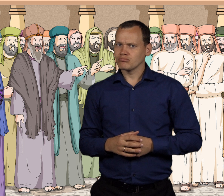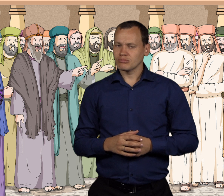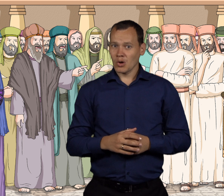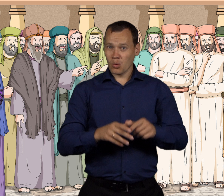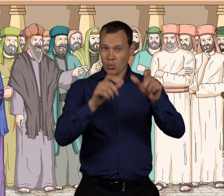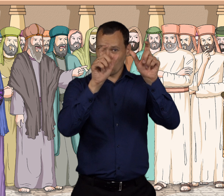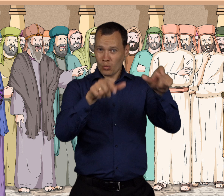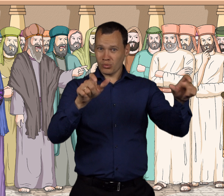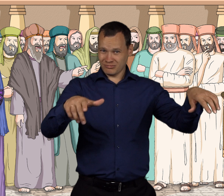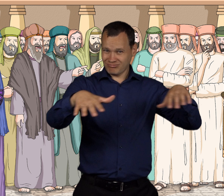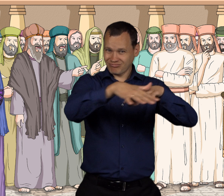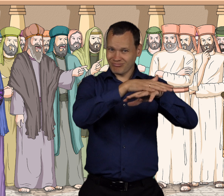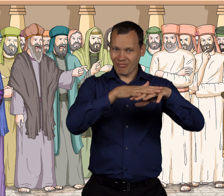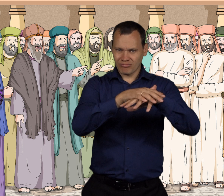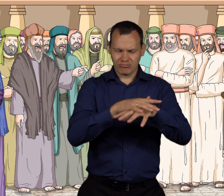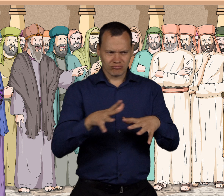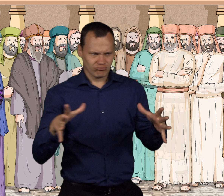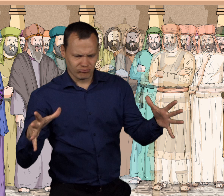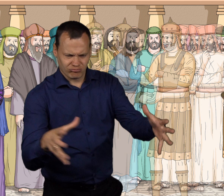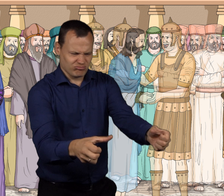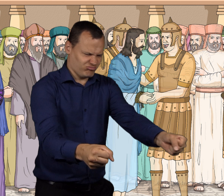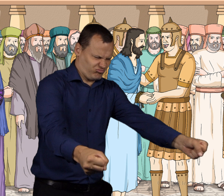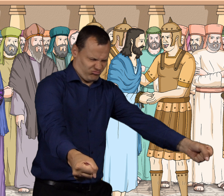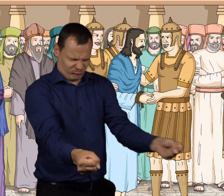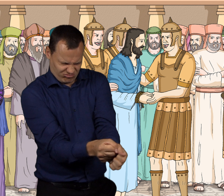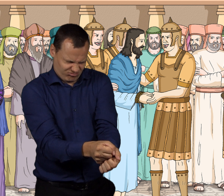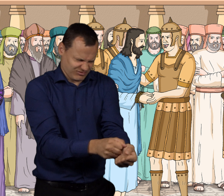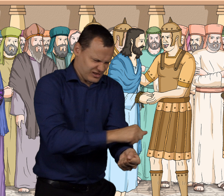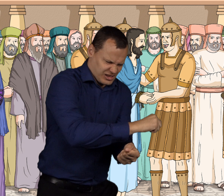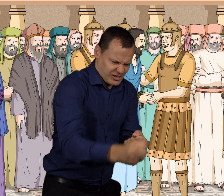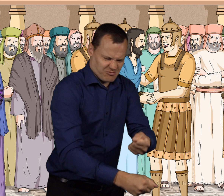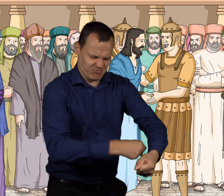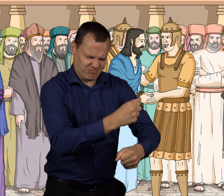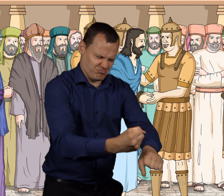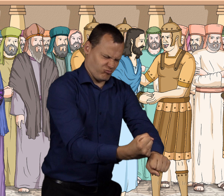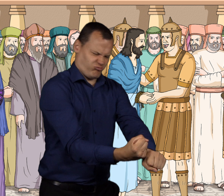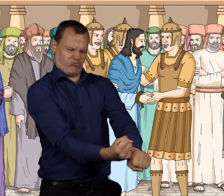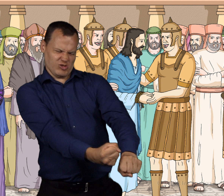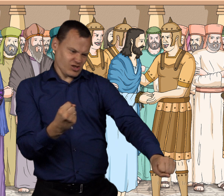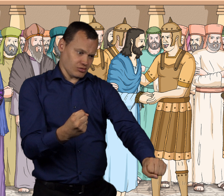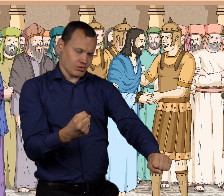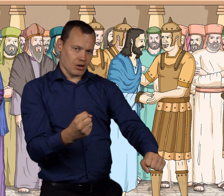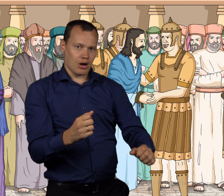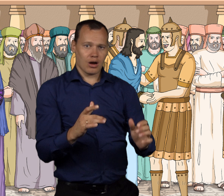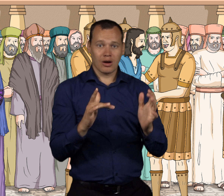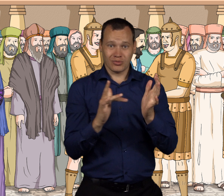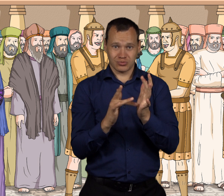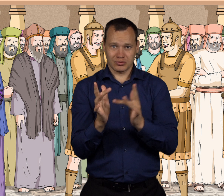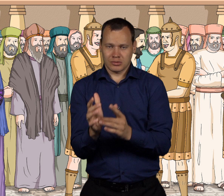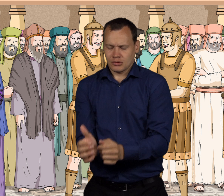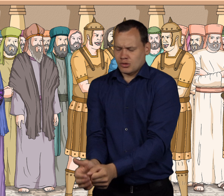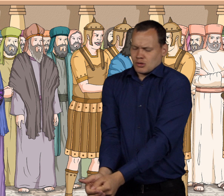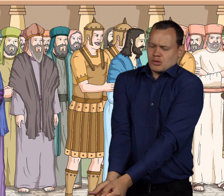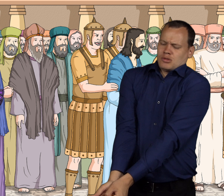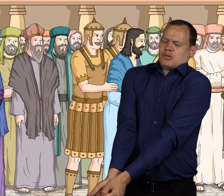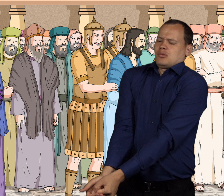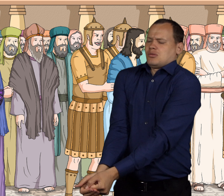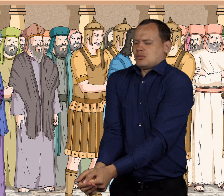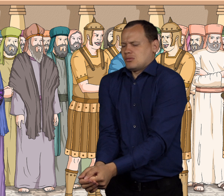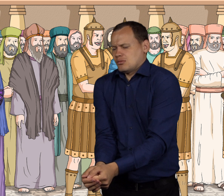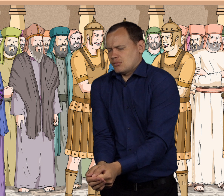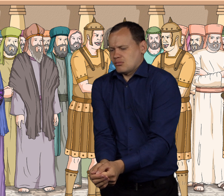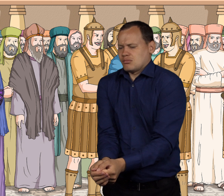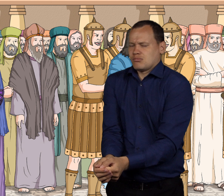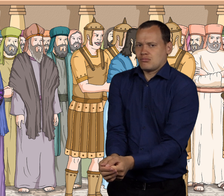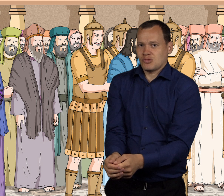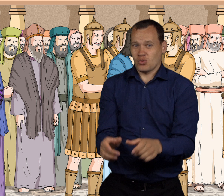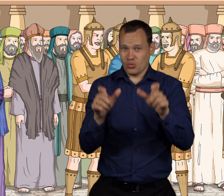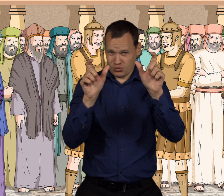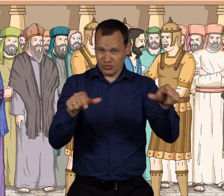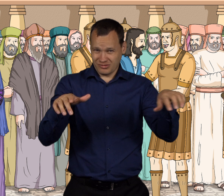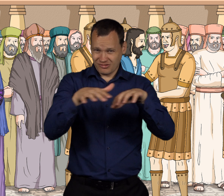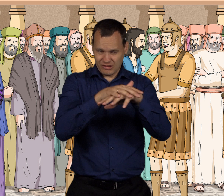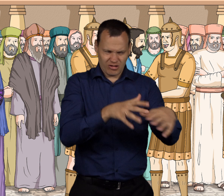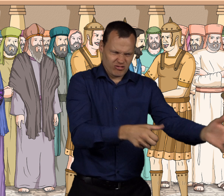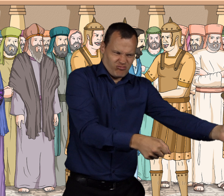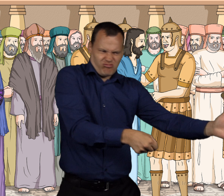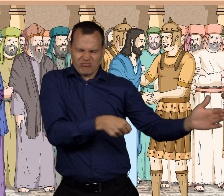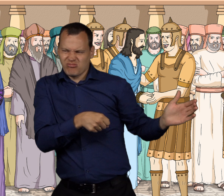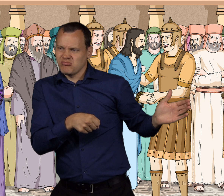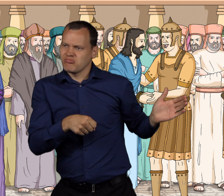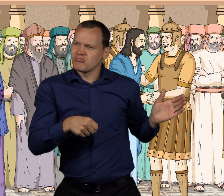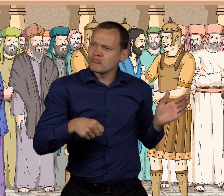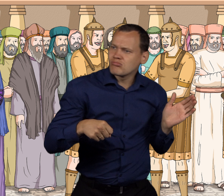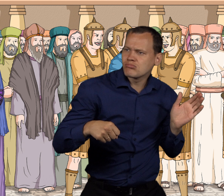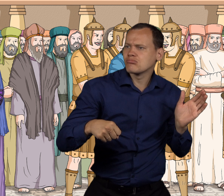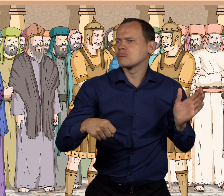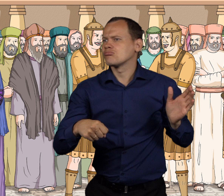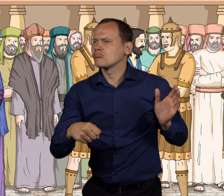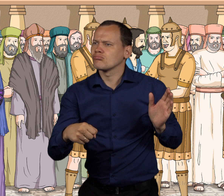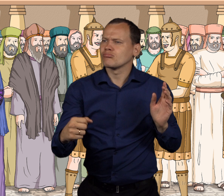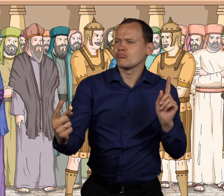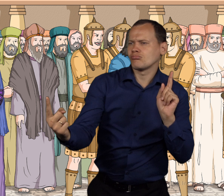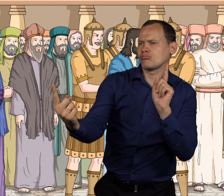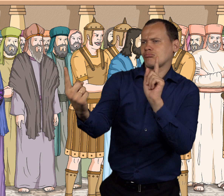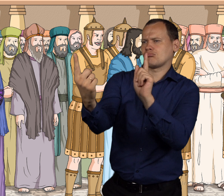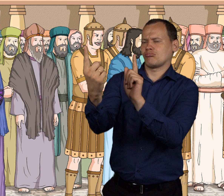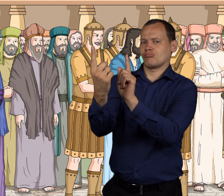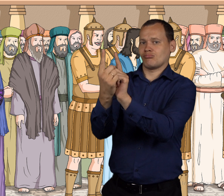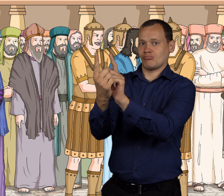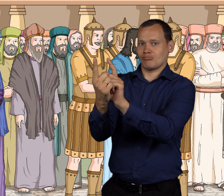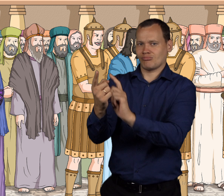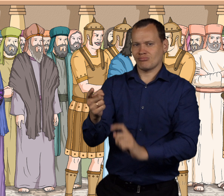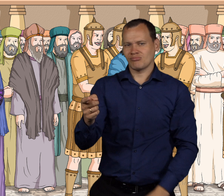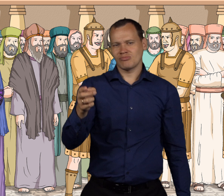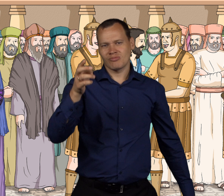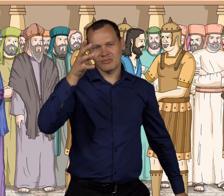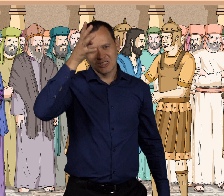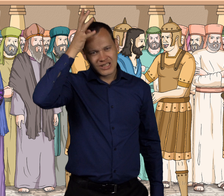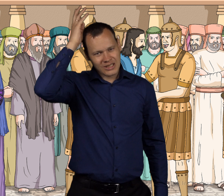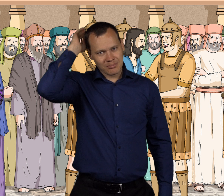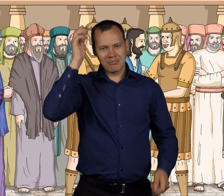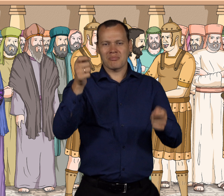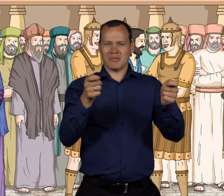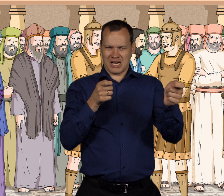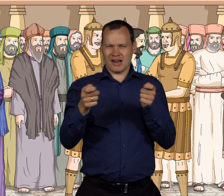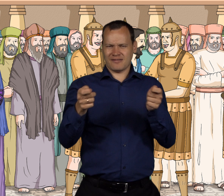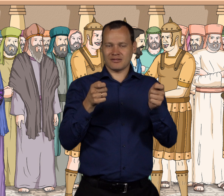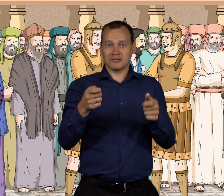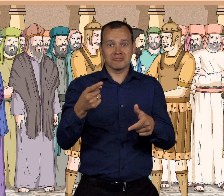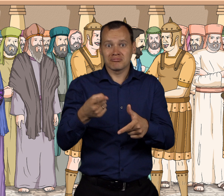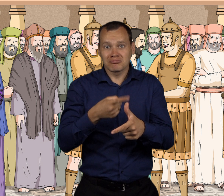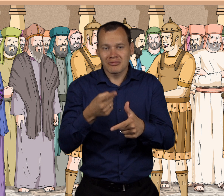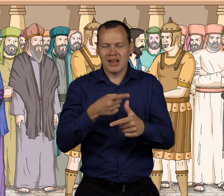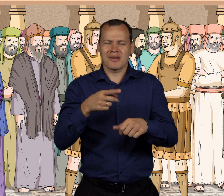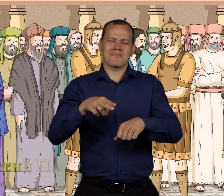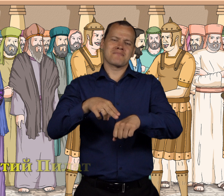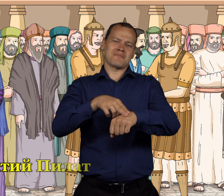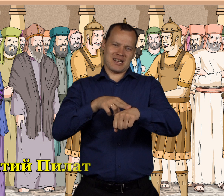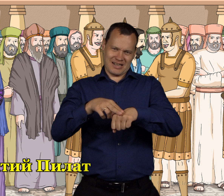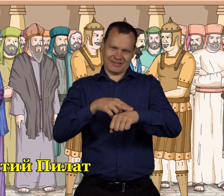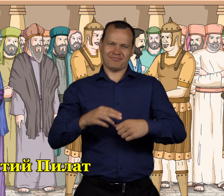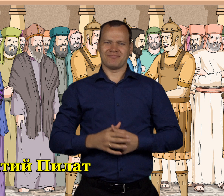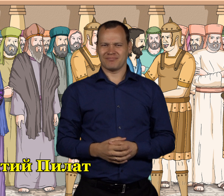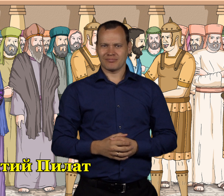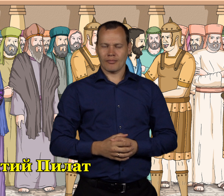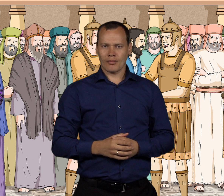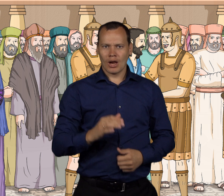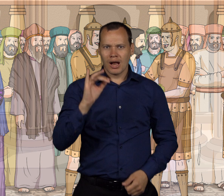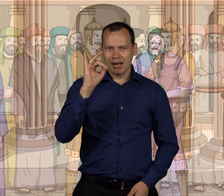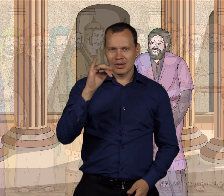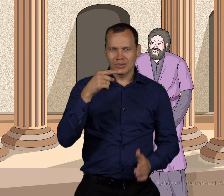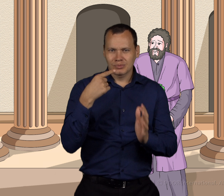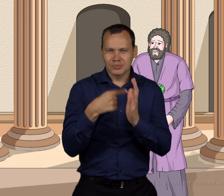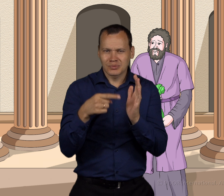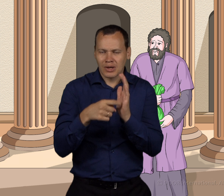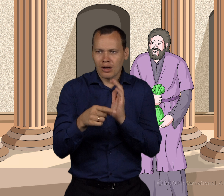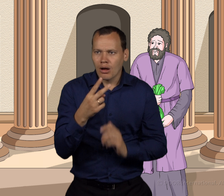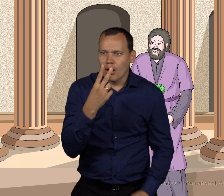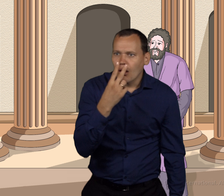They bound Him, led Him away, and handed Him over to Pilate the governor.